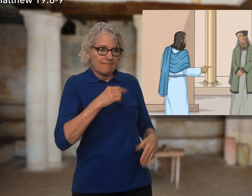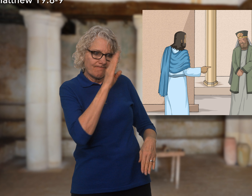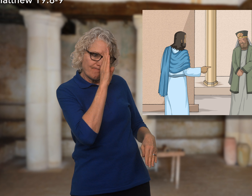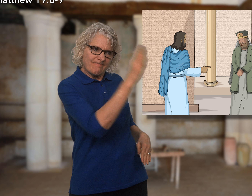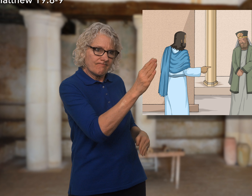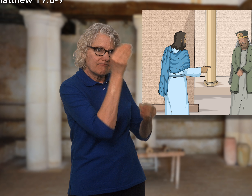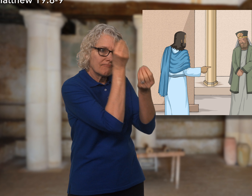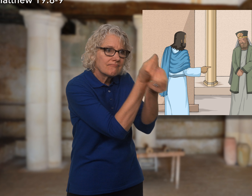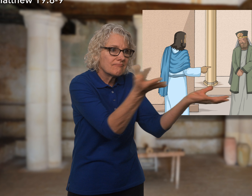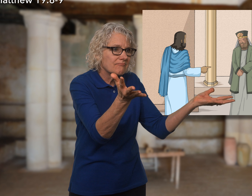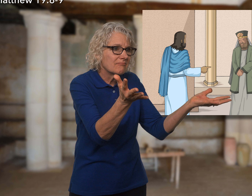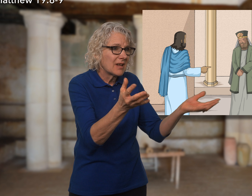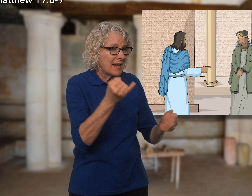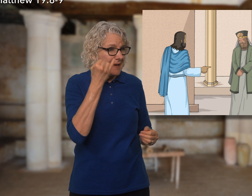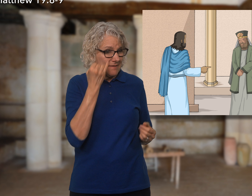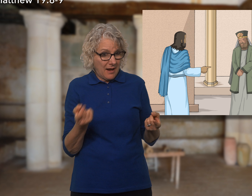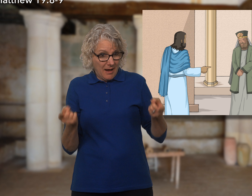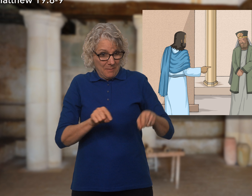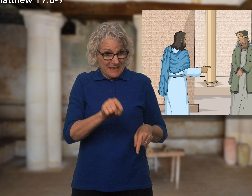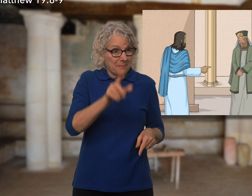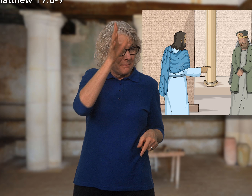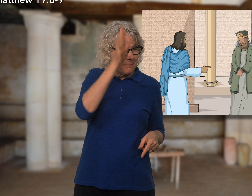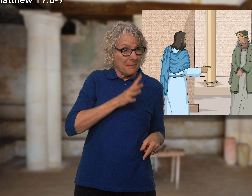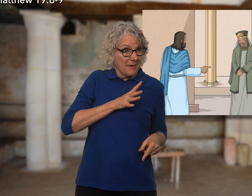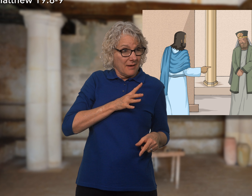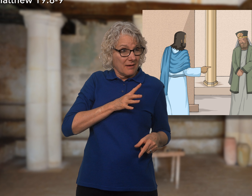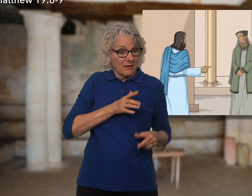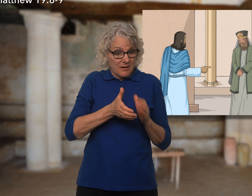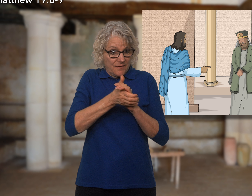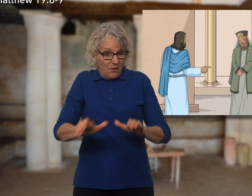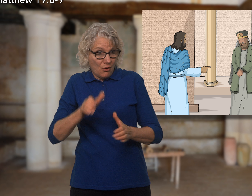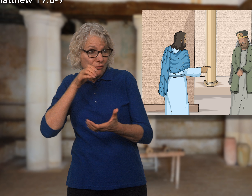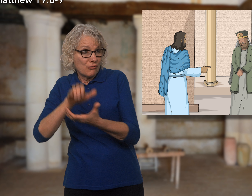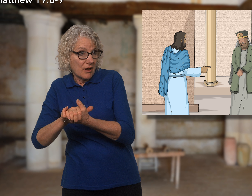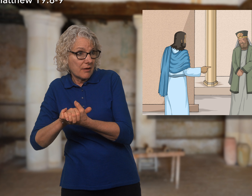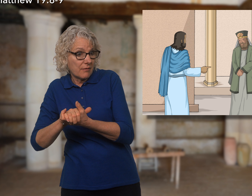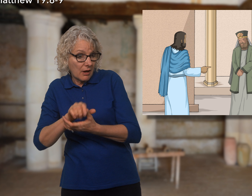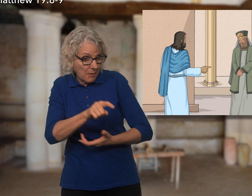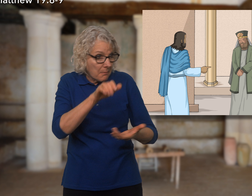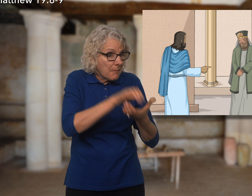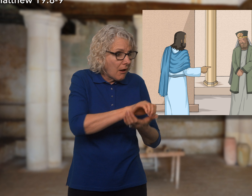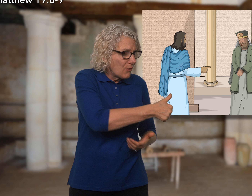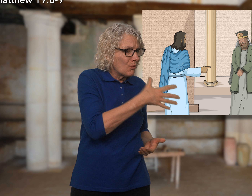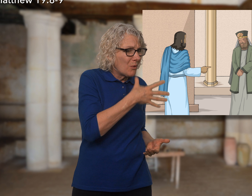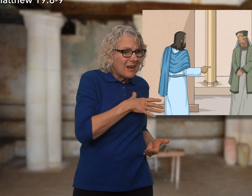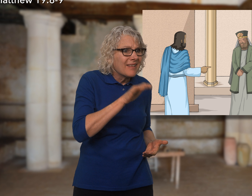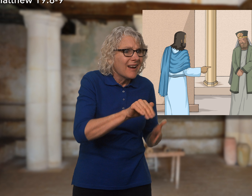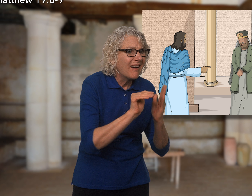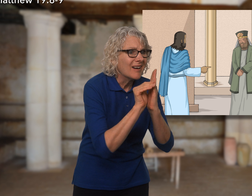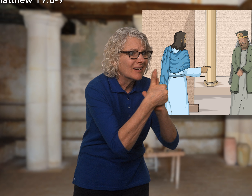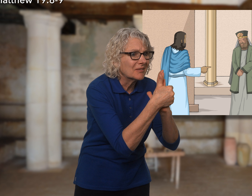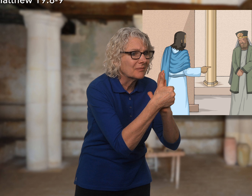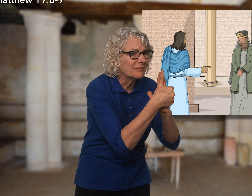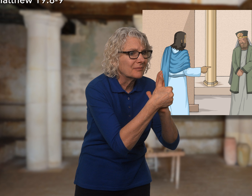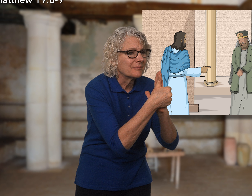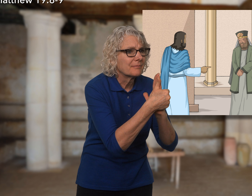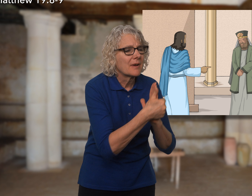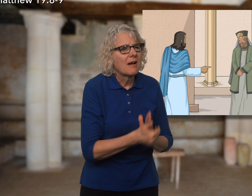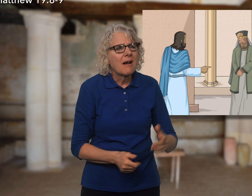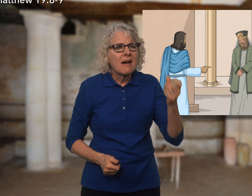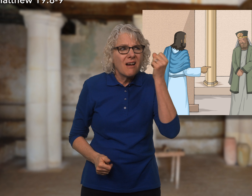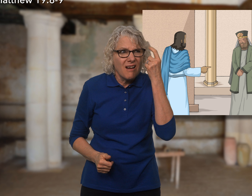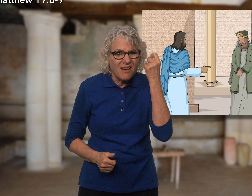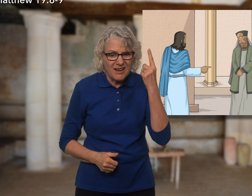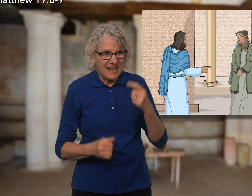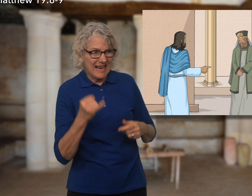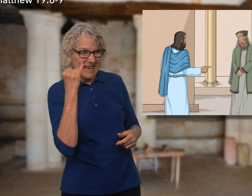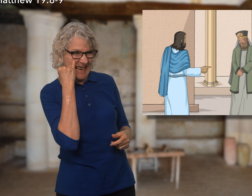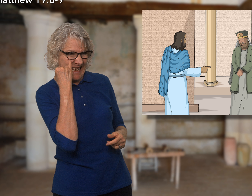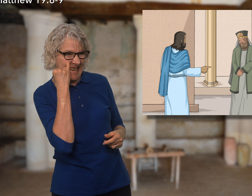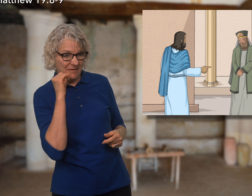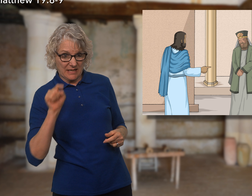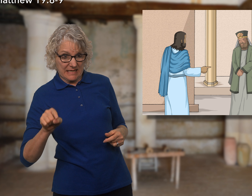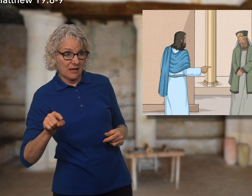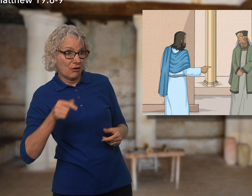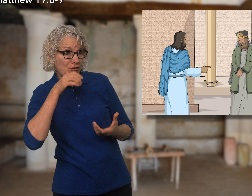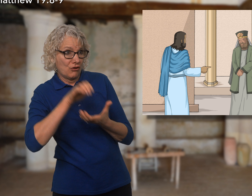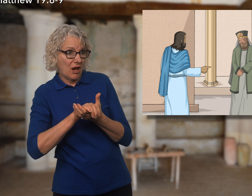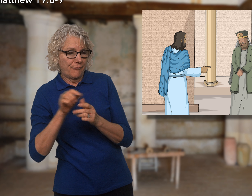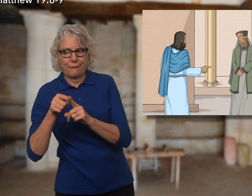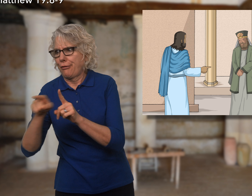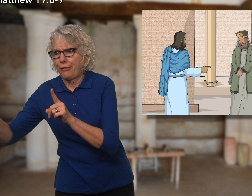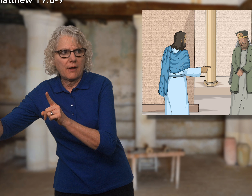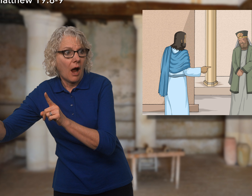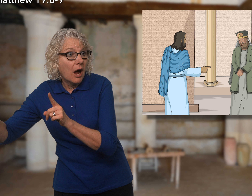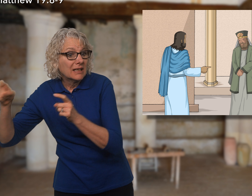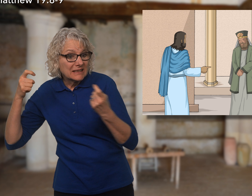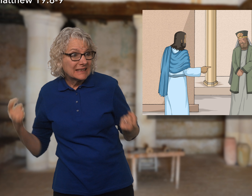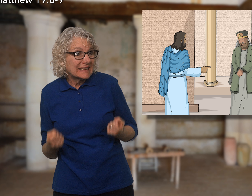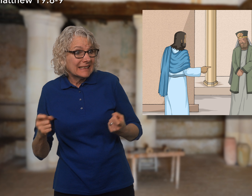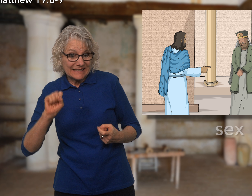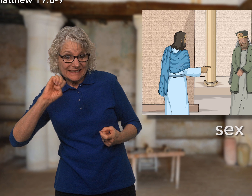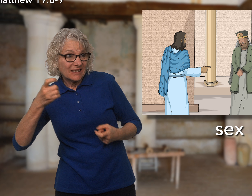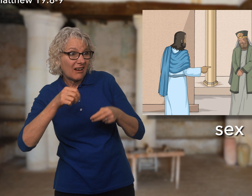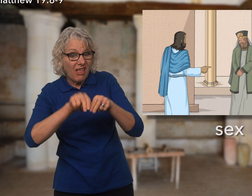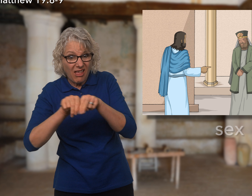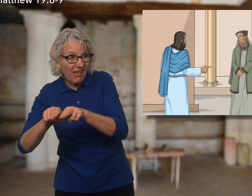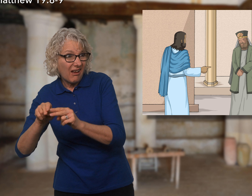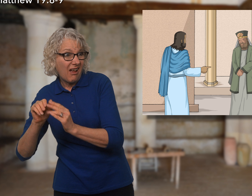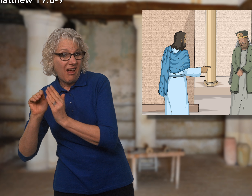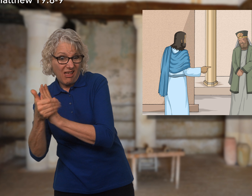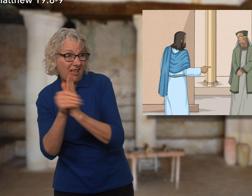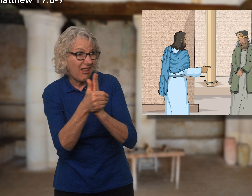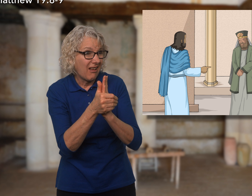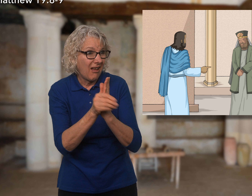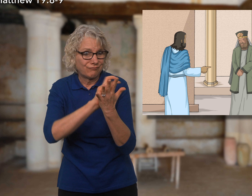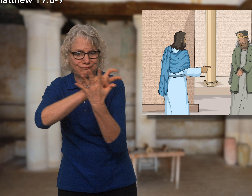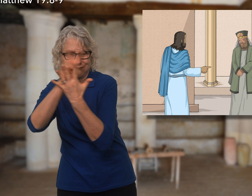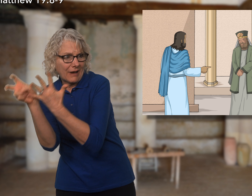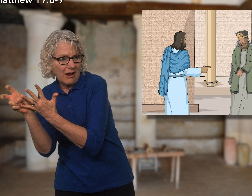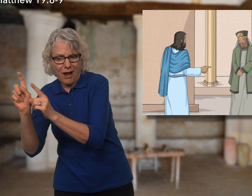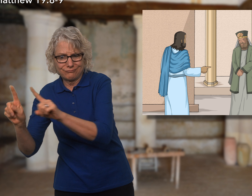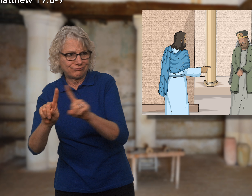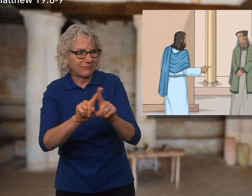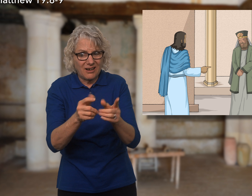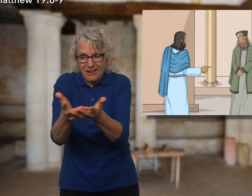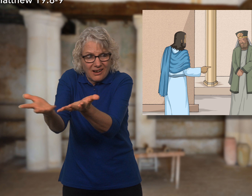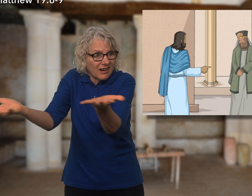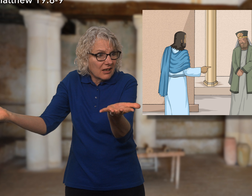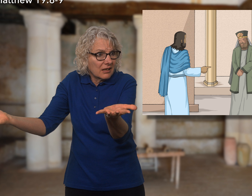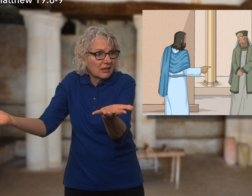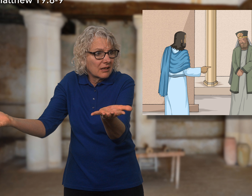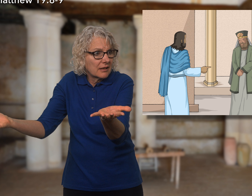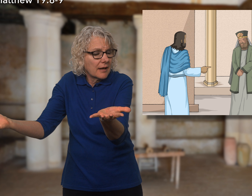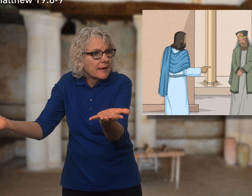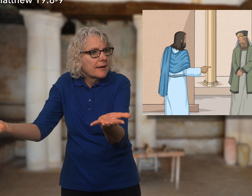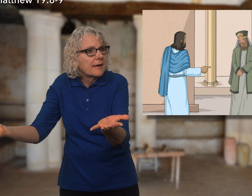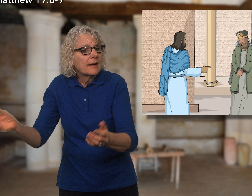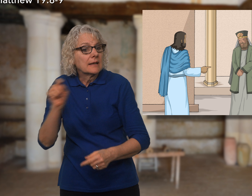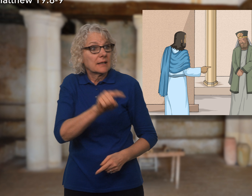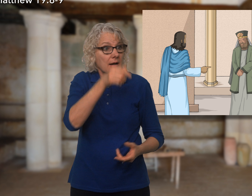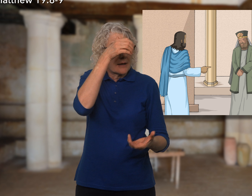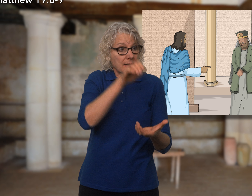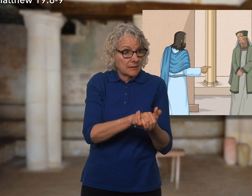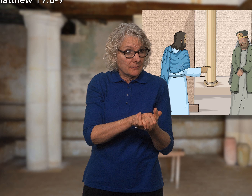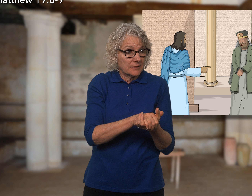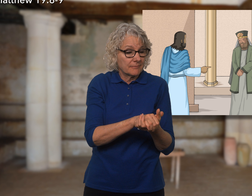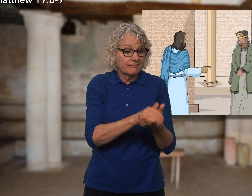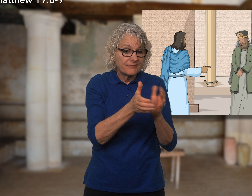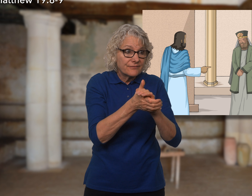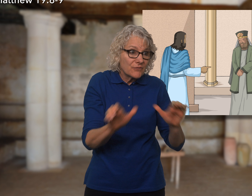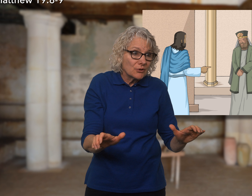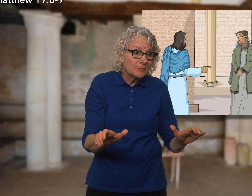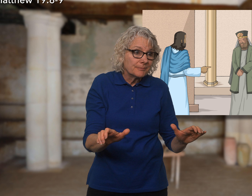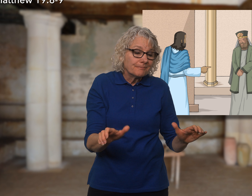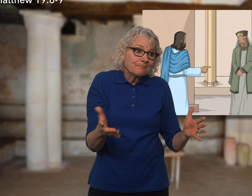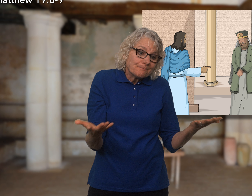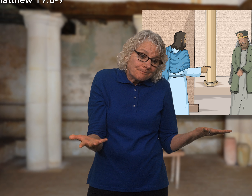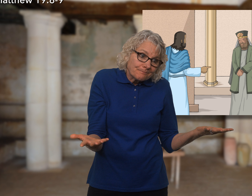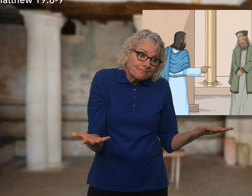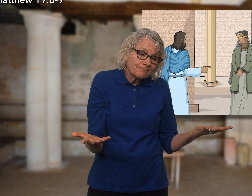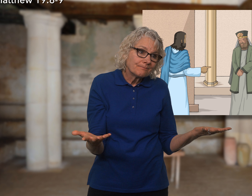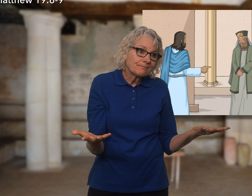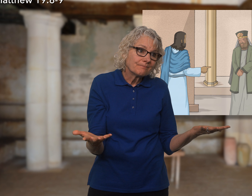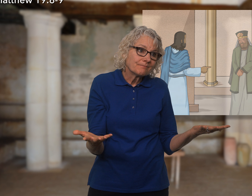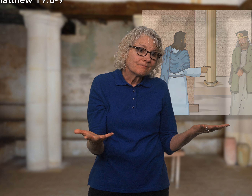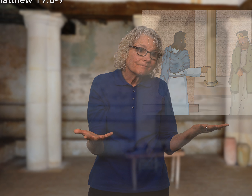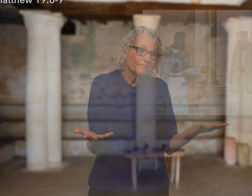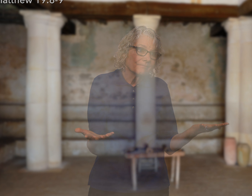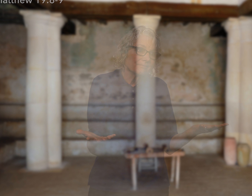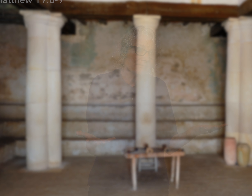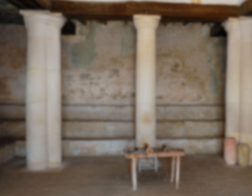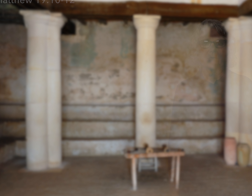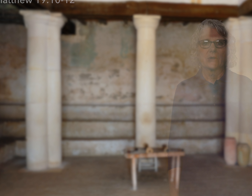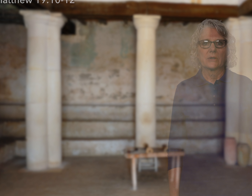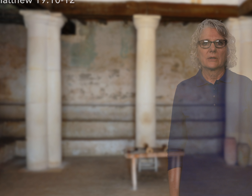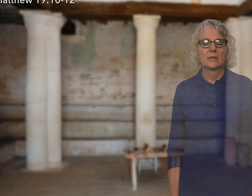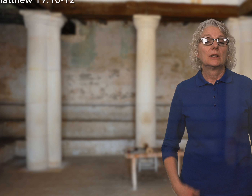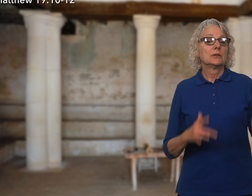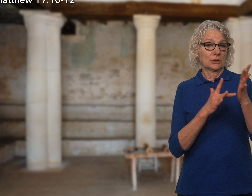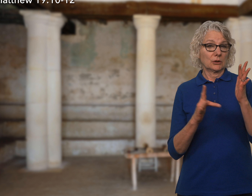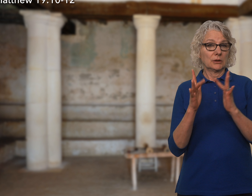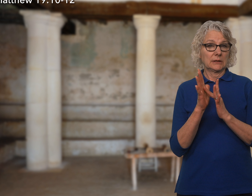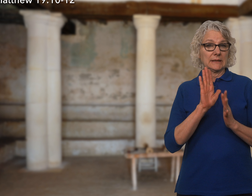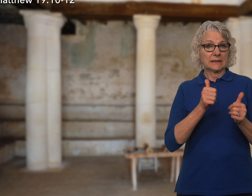Now I tell you that whoever divorces his wife, except for sexual immorality, and marries another woman, commits adultery.”